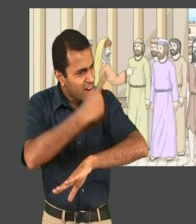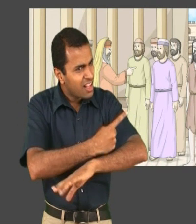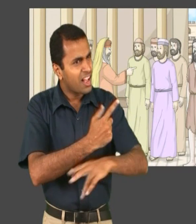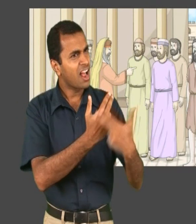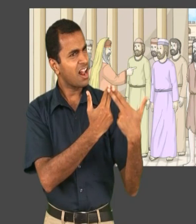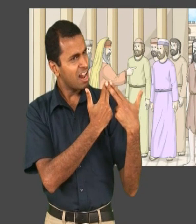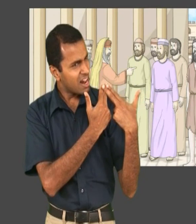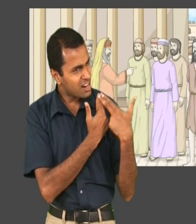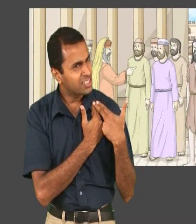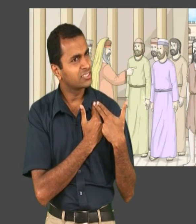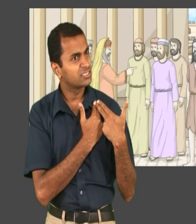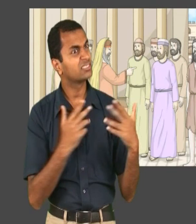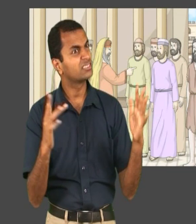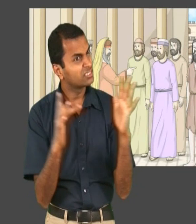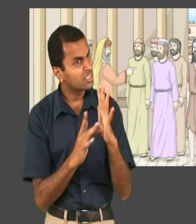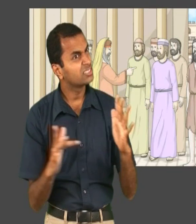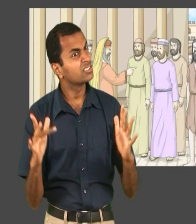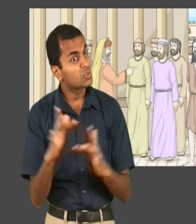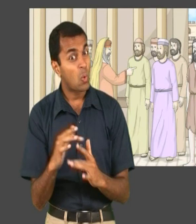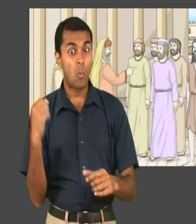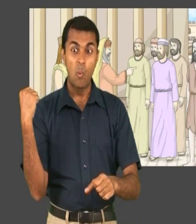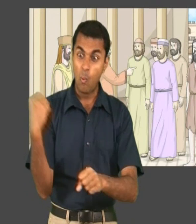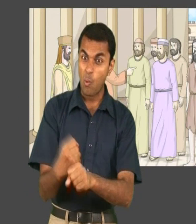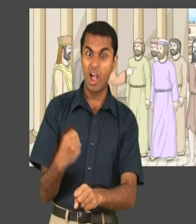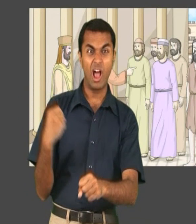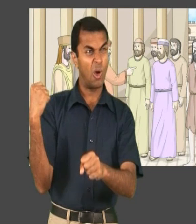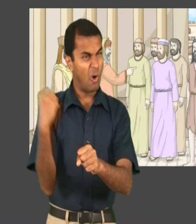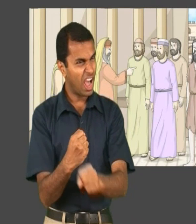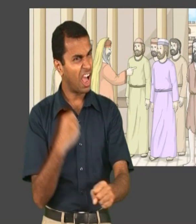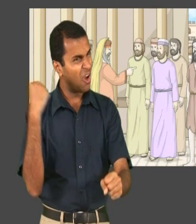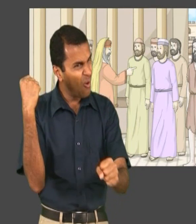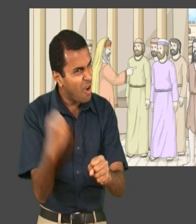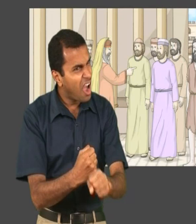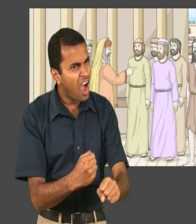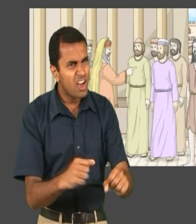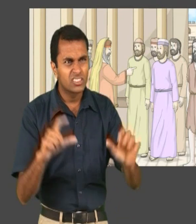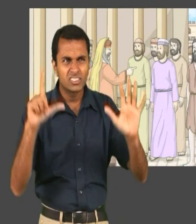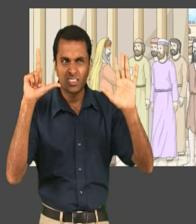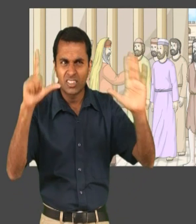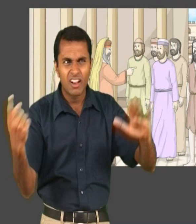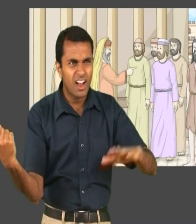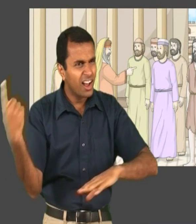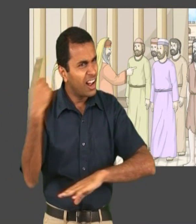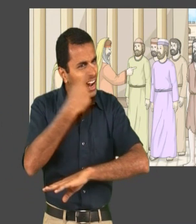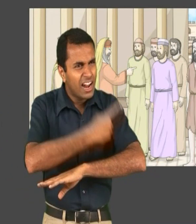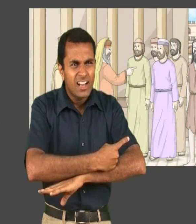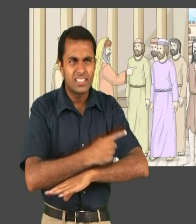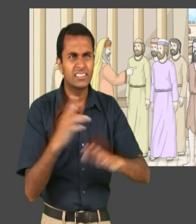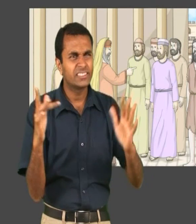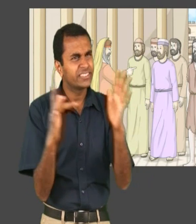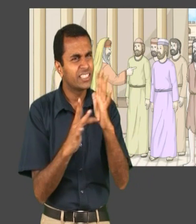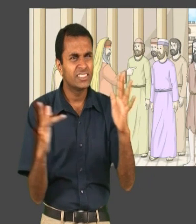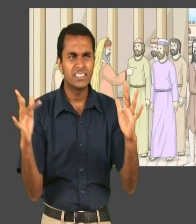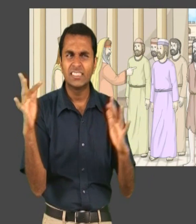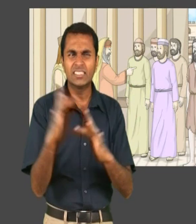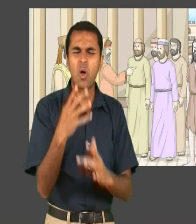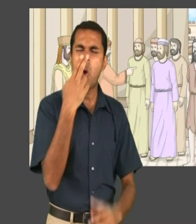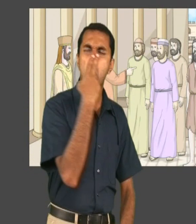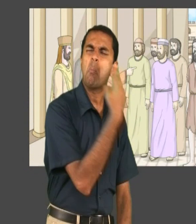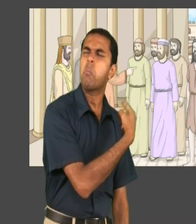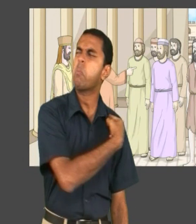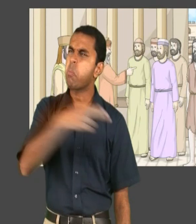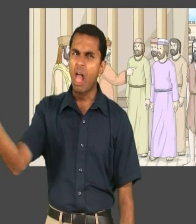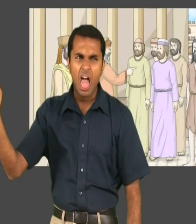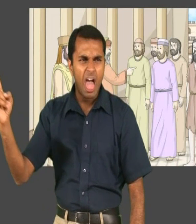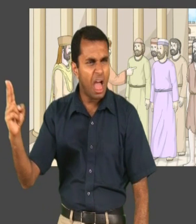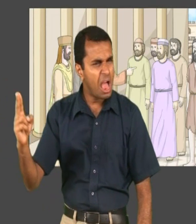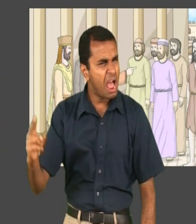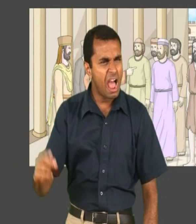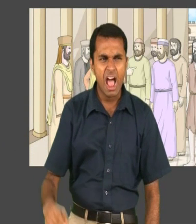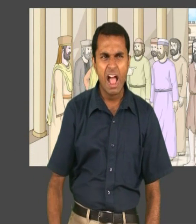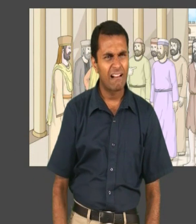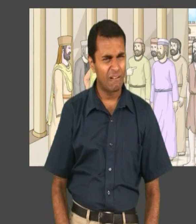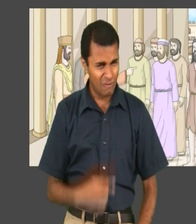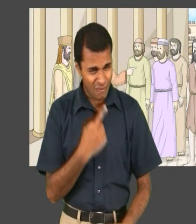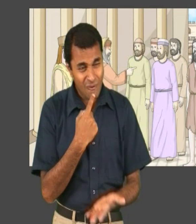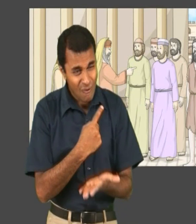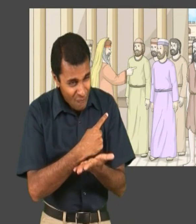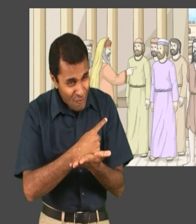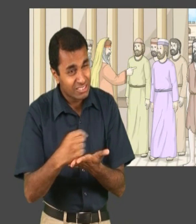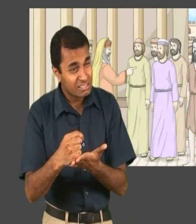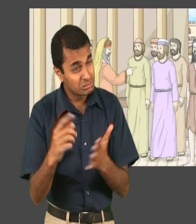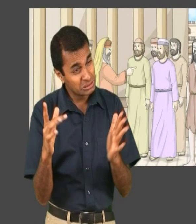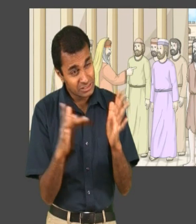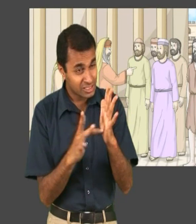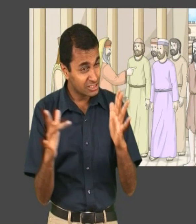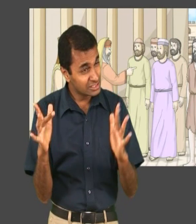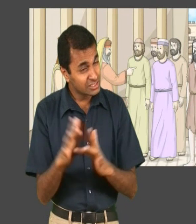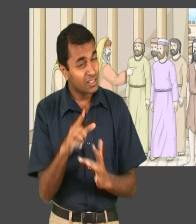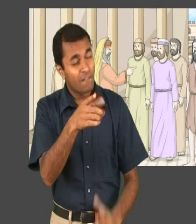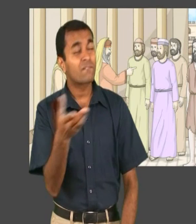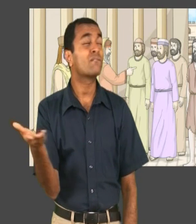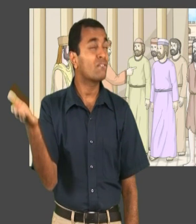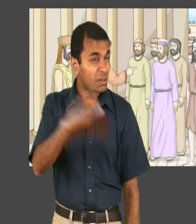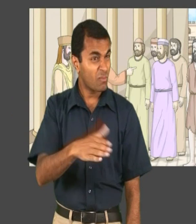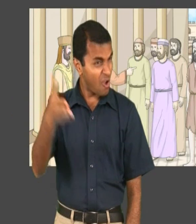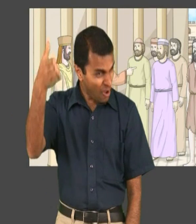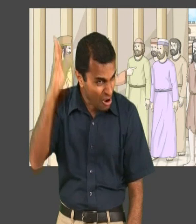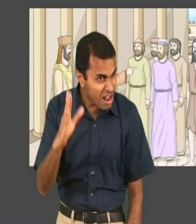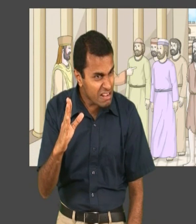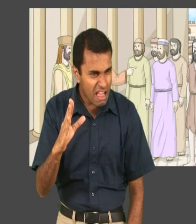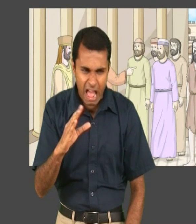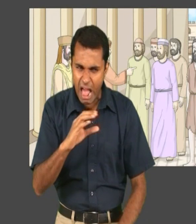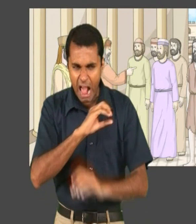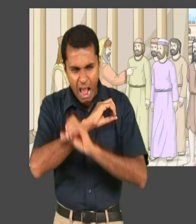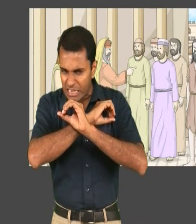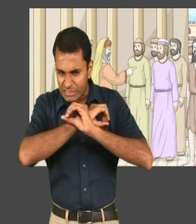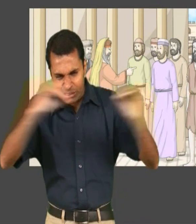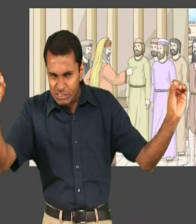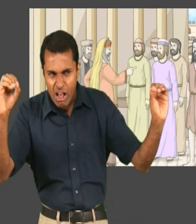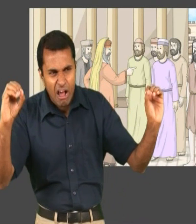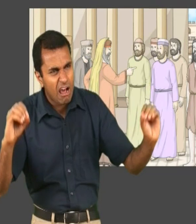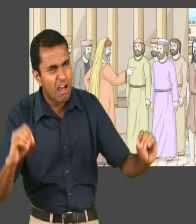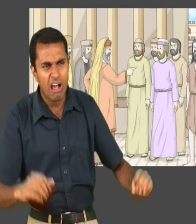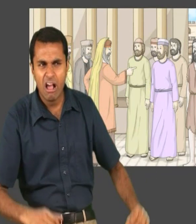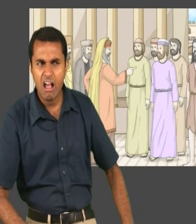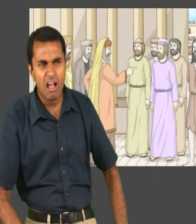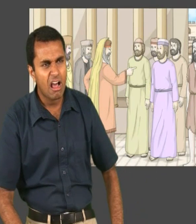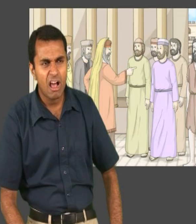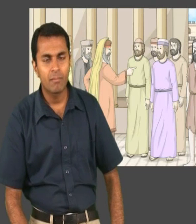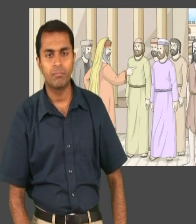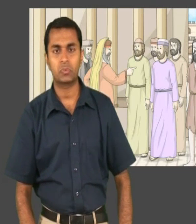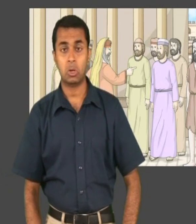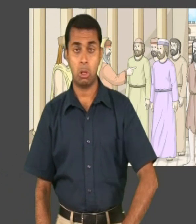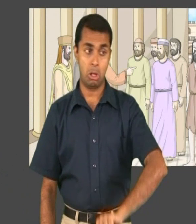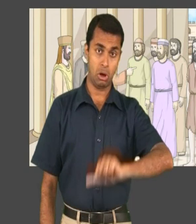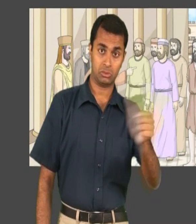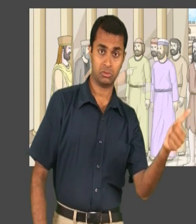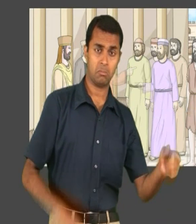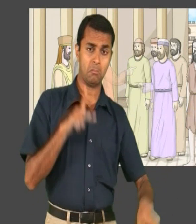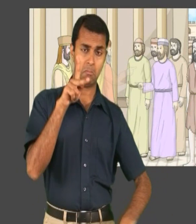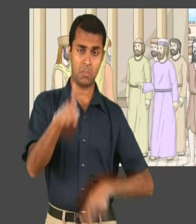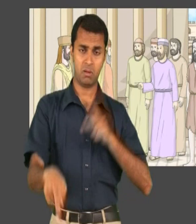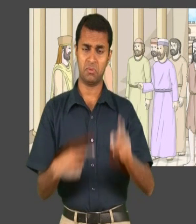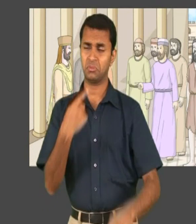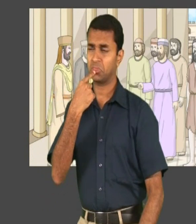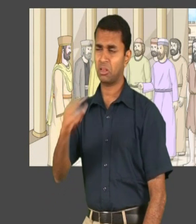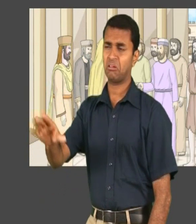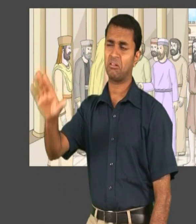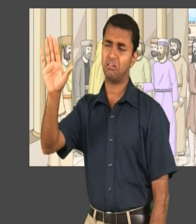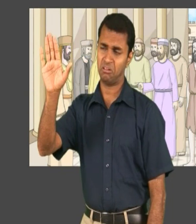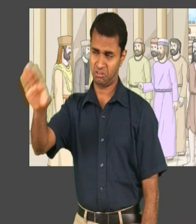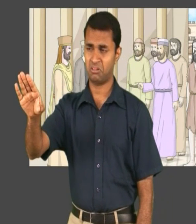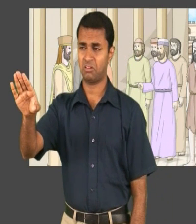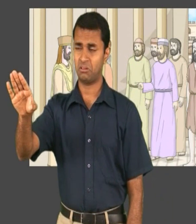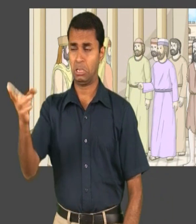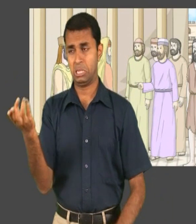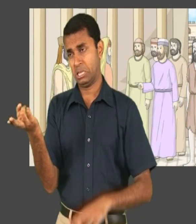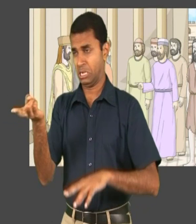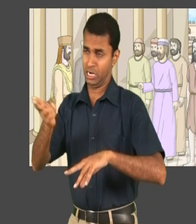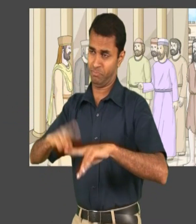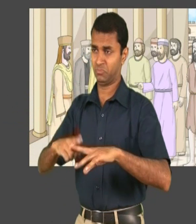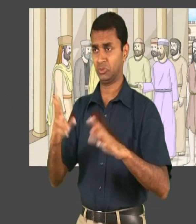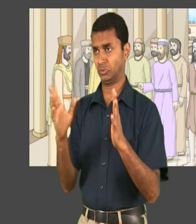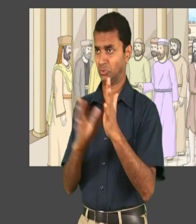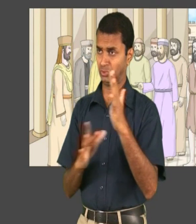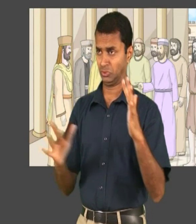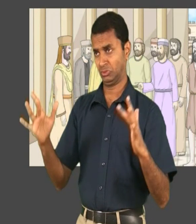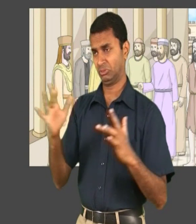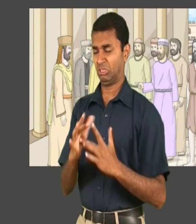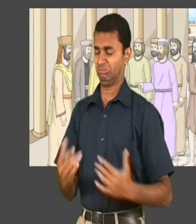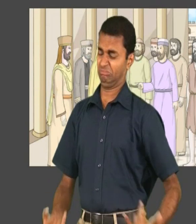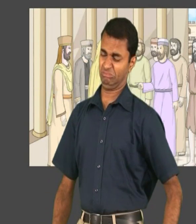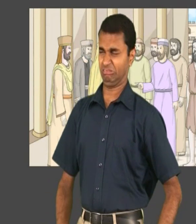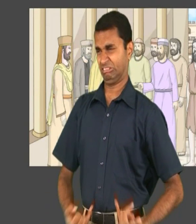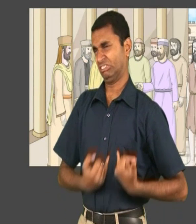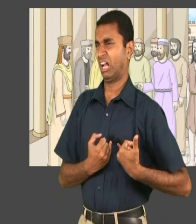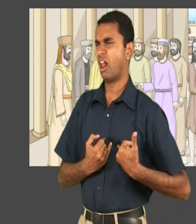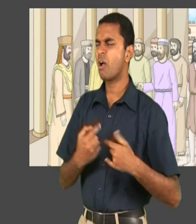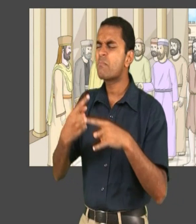The man answered, “He put mud on my eyes, and I washed, and now I can see.”